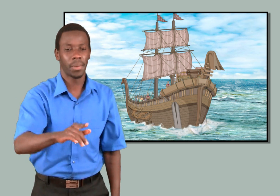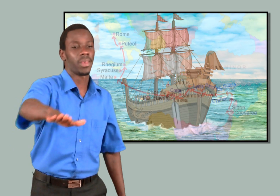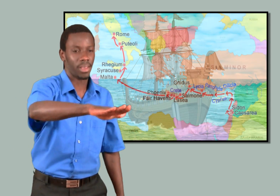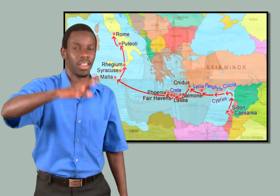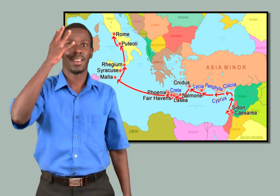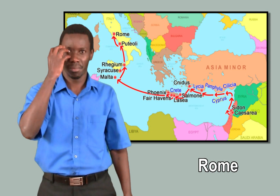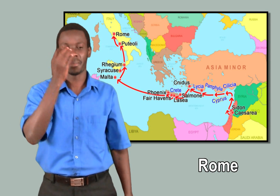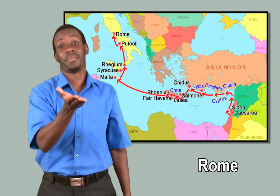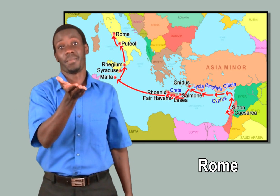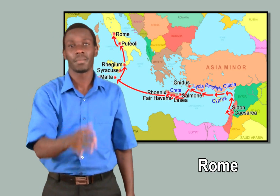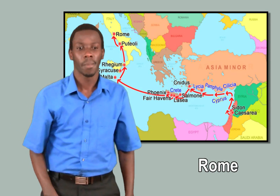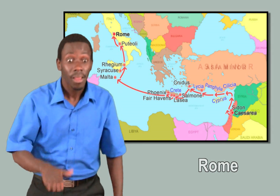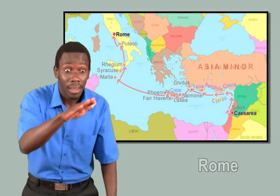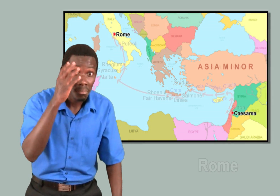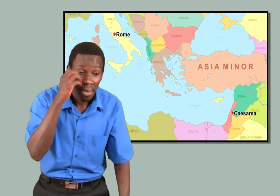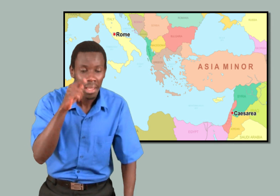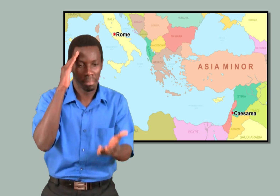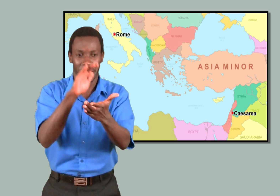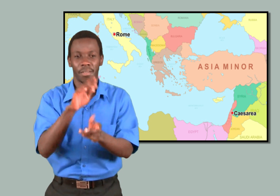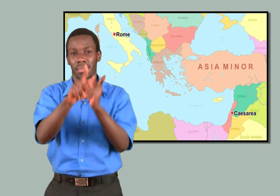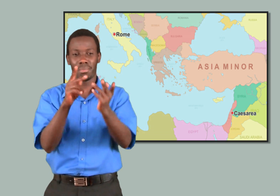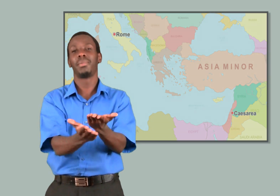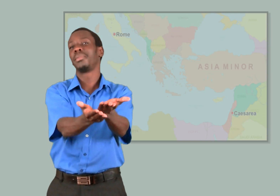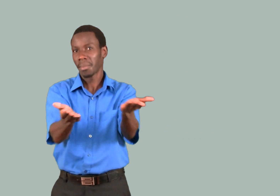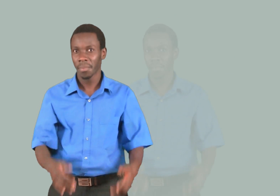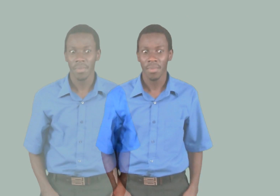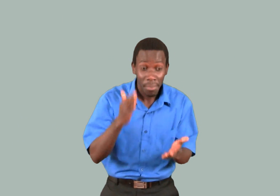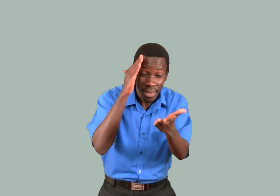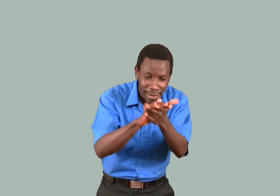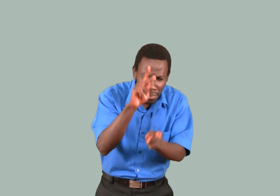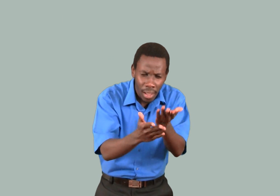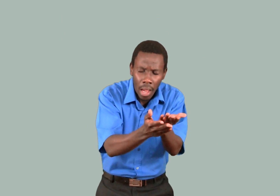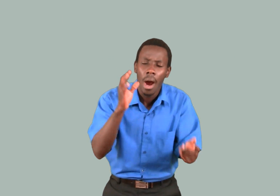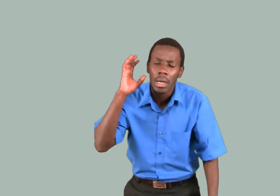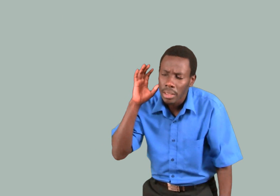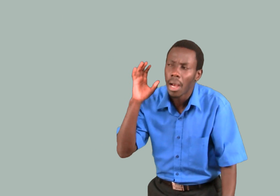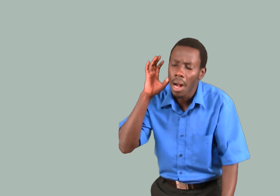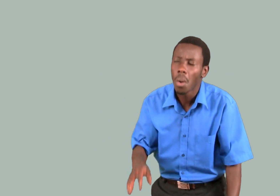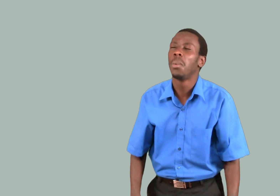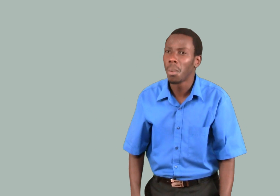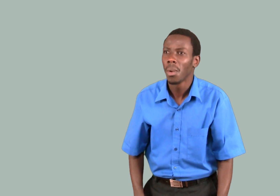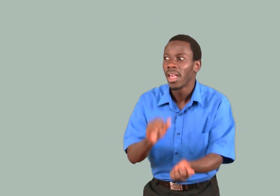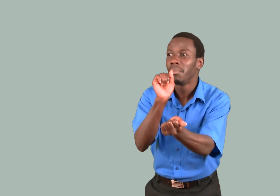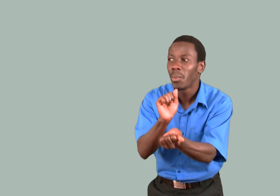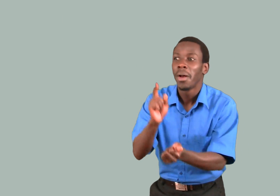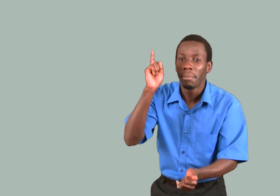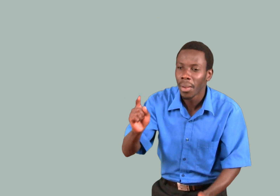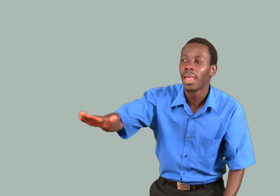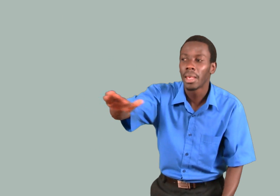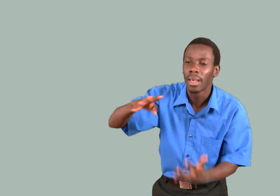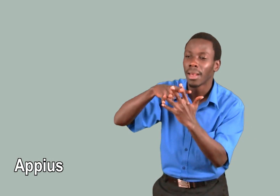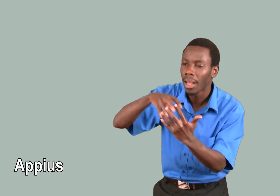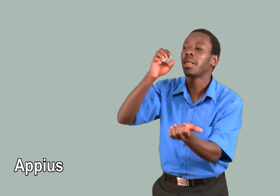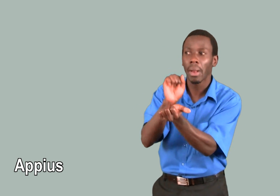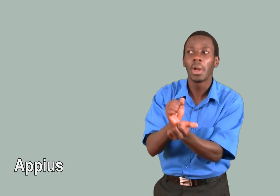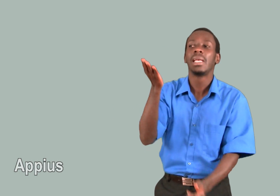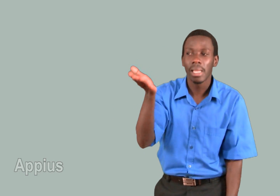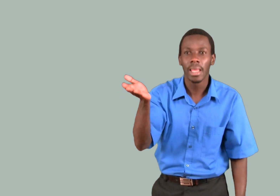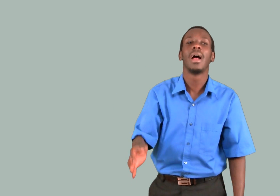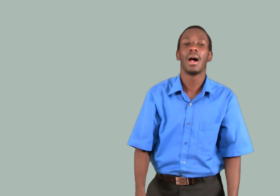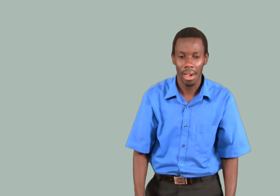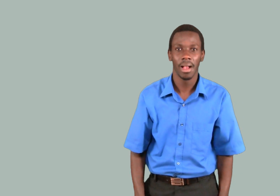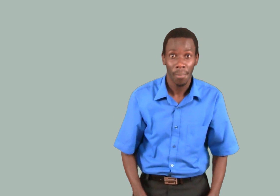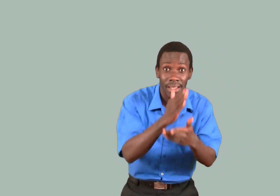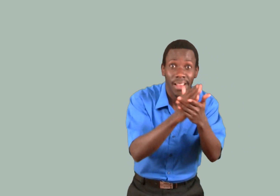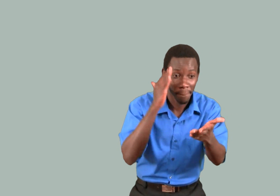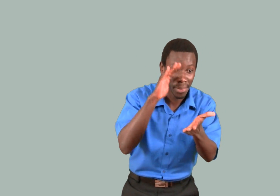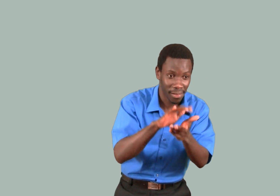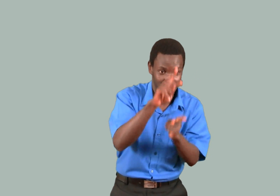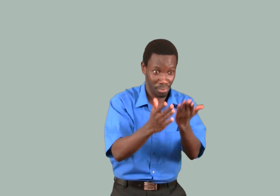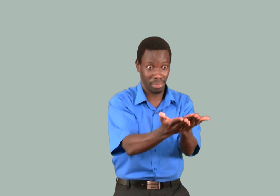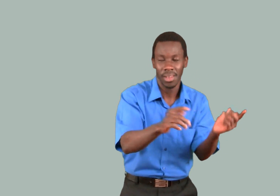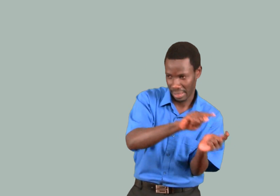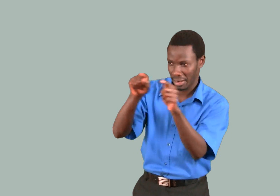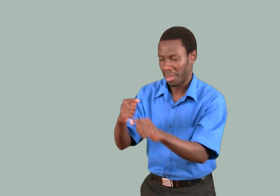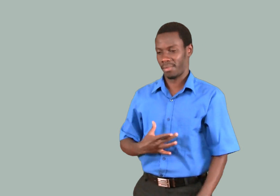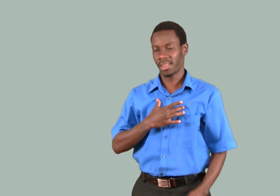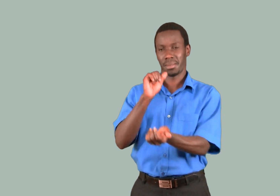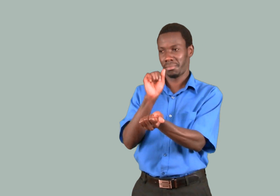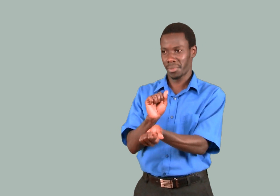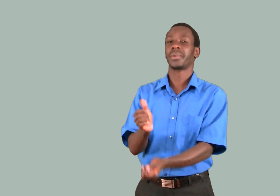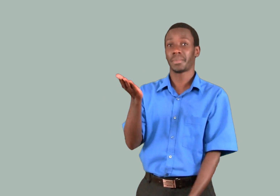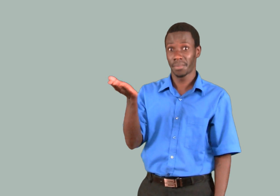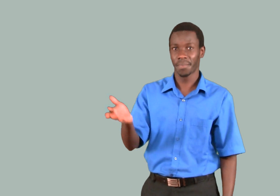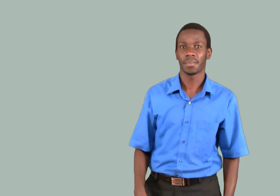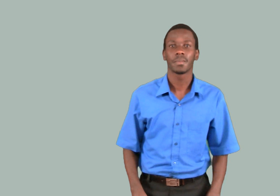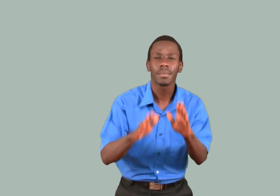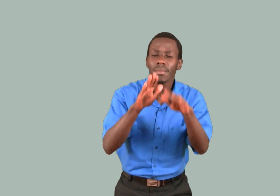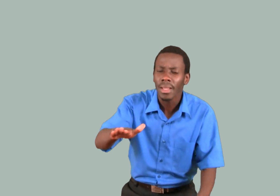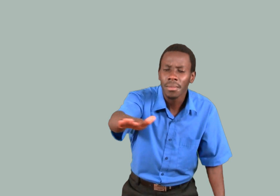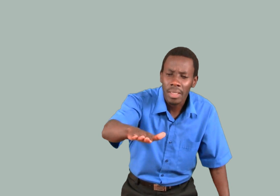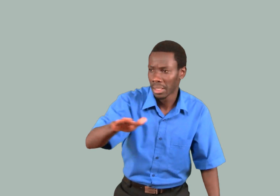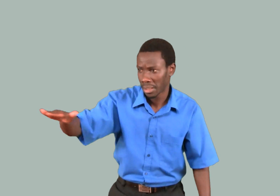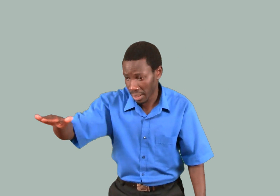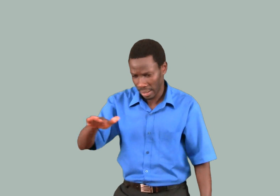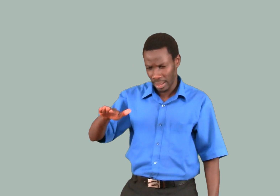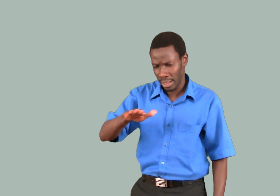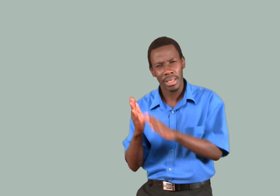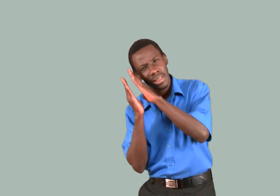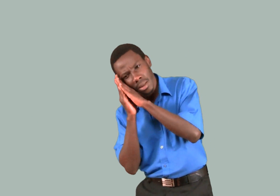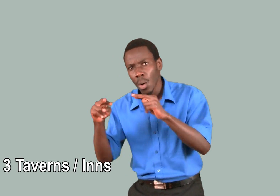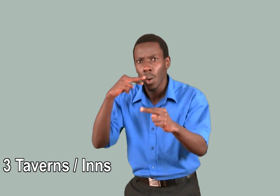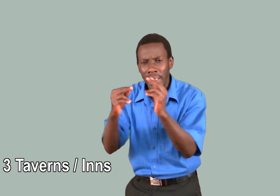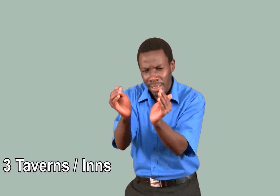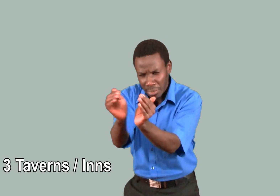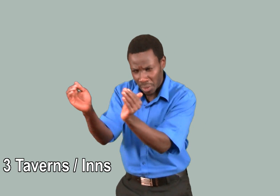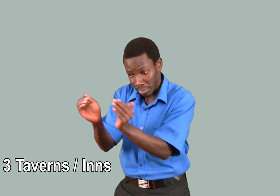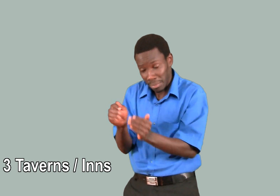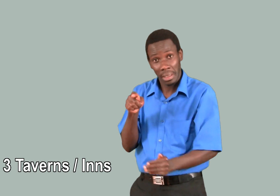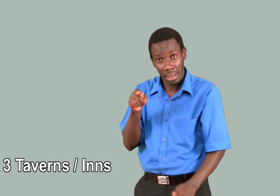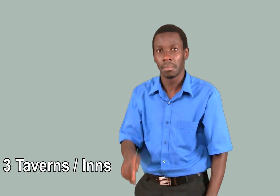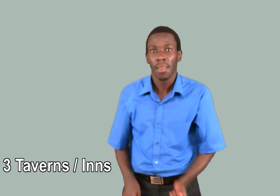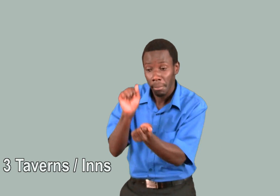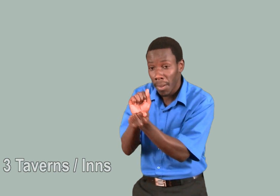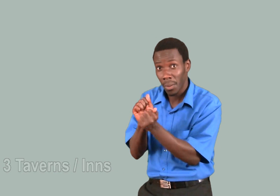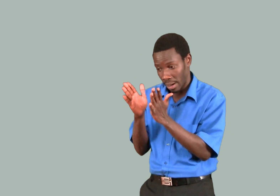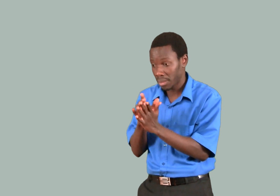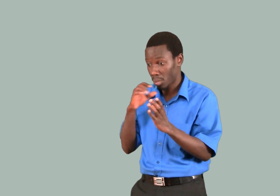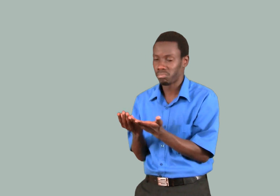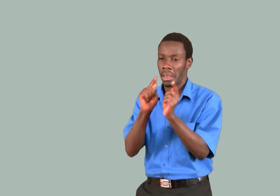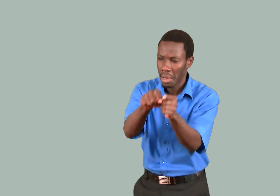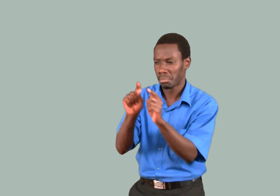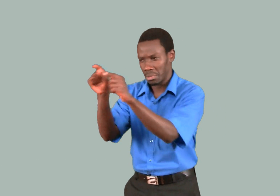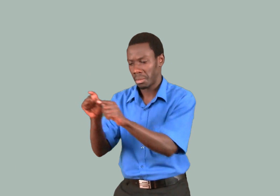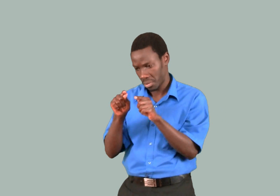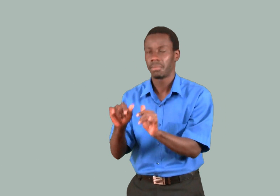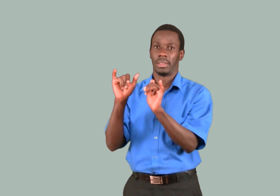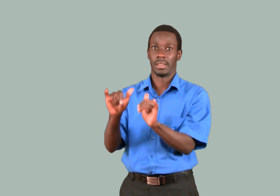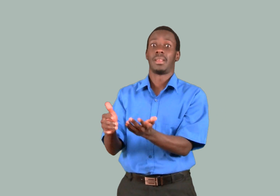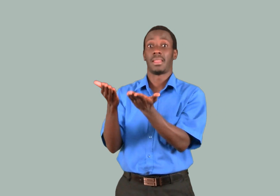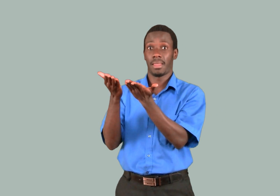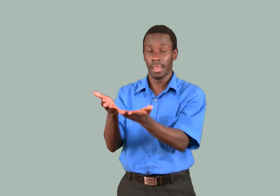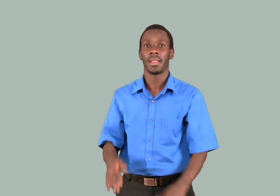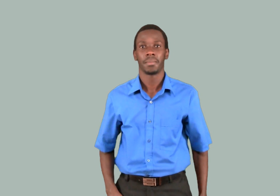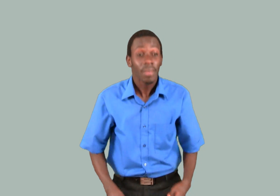The brothers there had heard about us and traveled as far as the Forum of Appius and the Three Taverns to meet us.